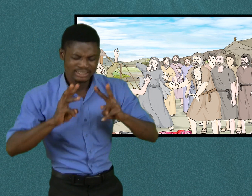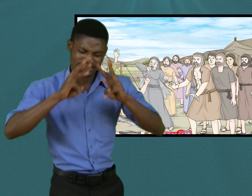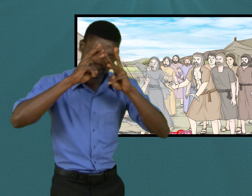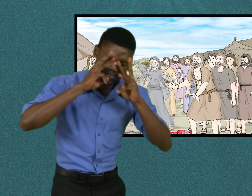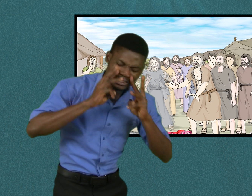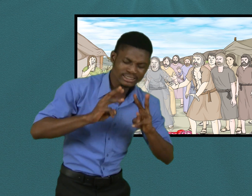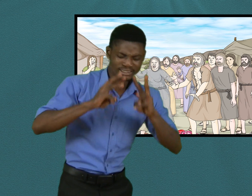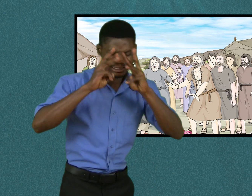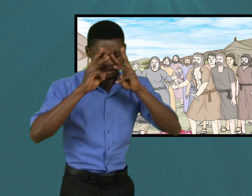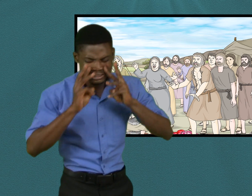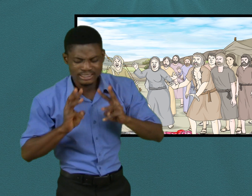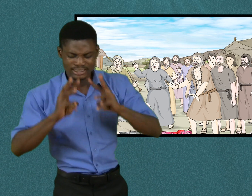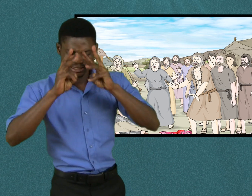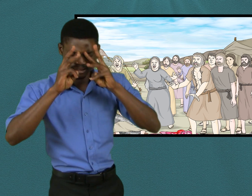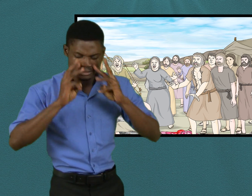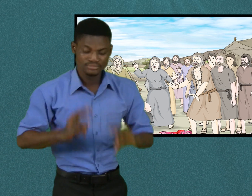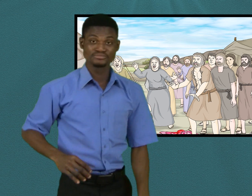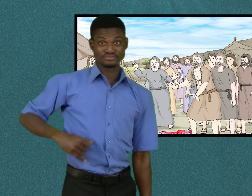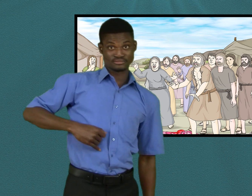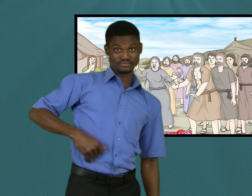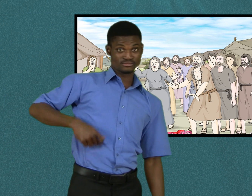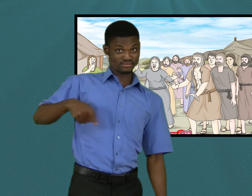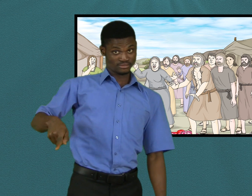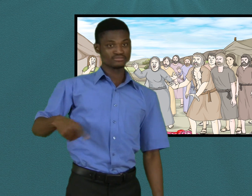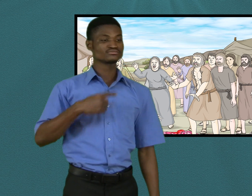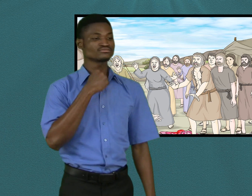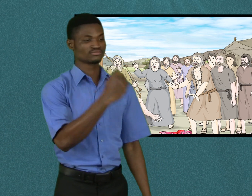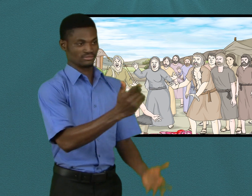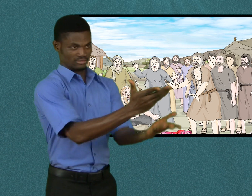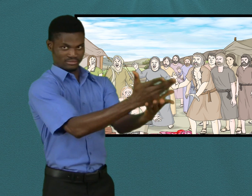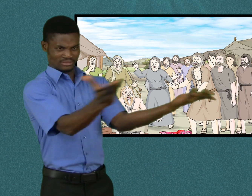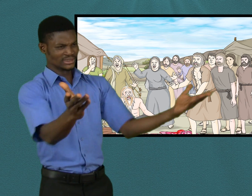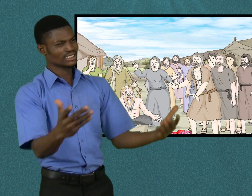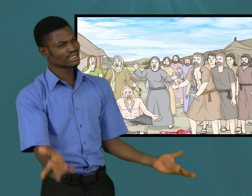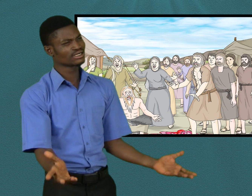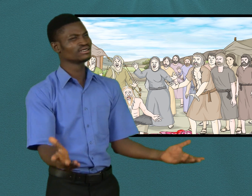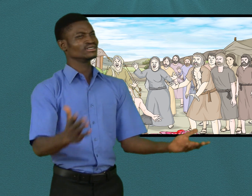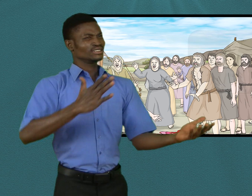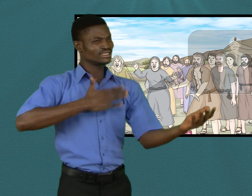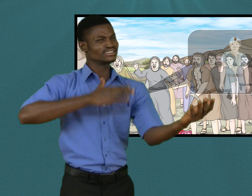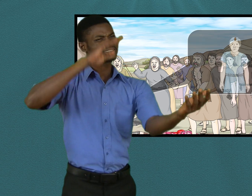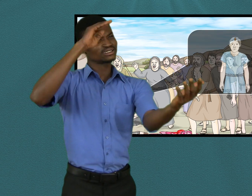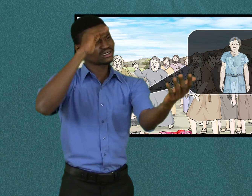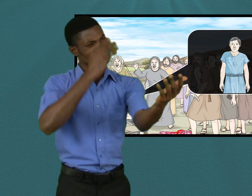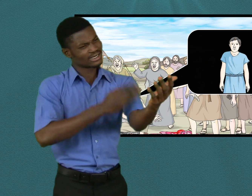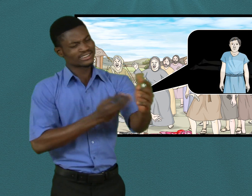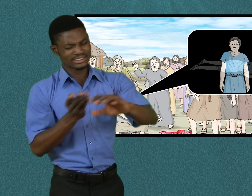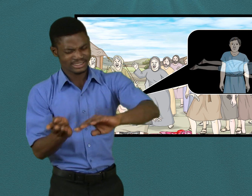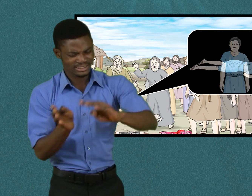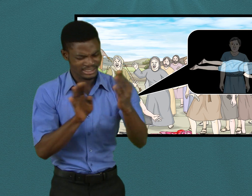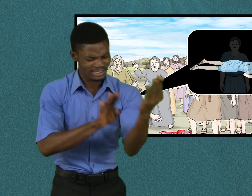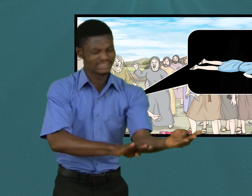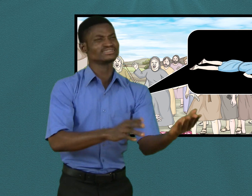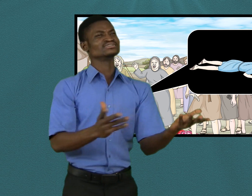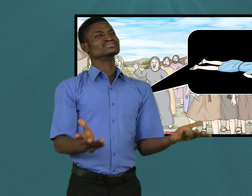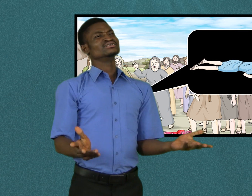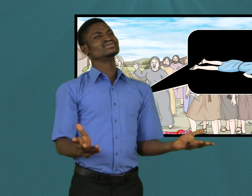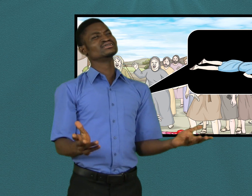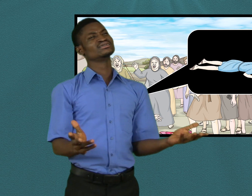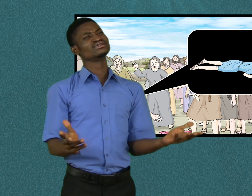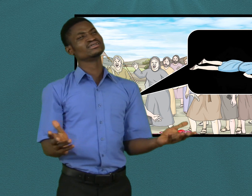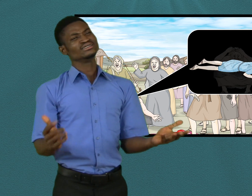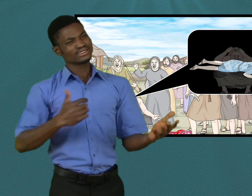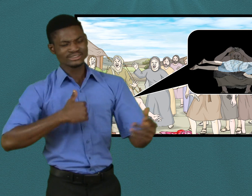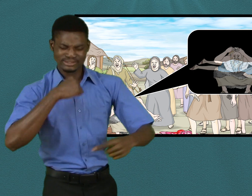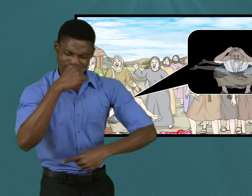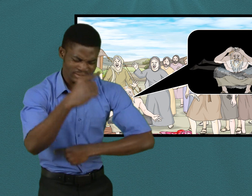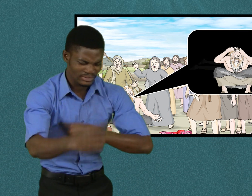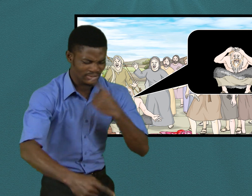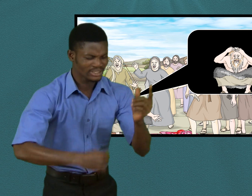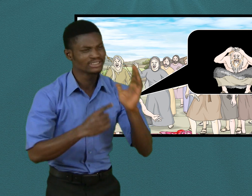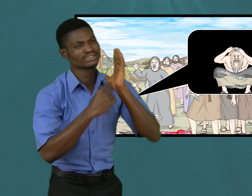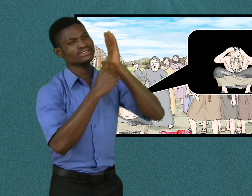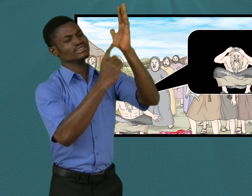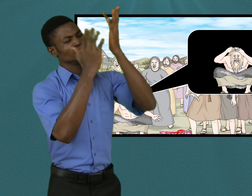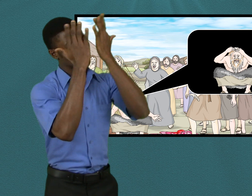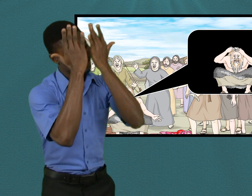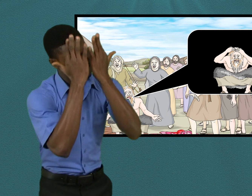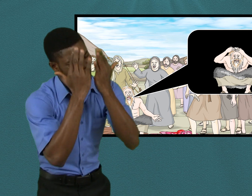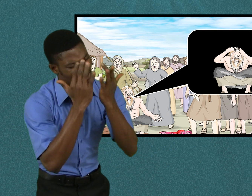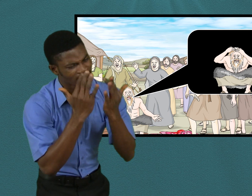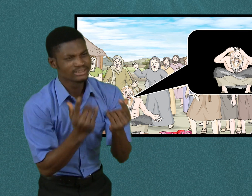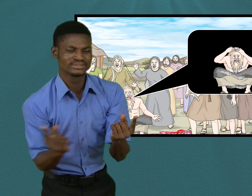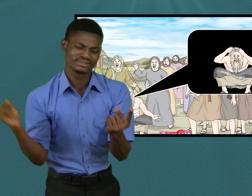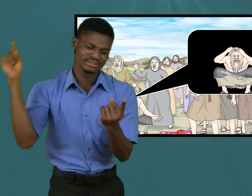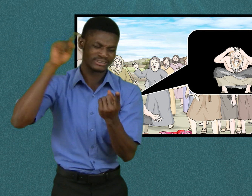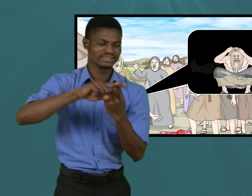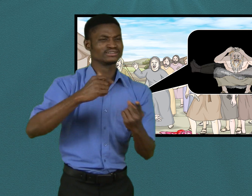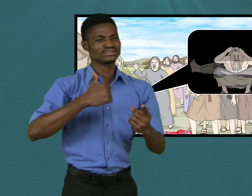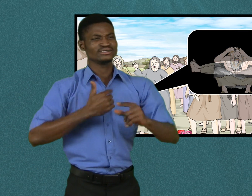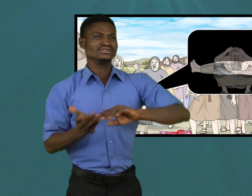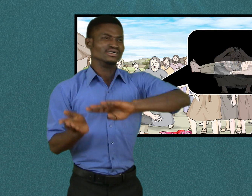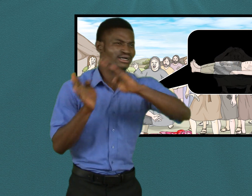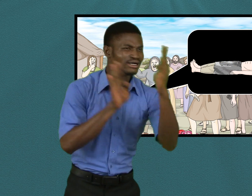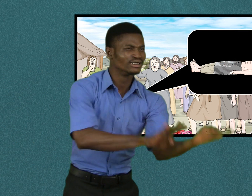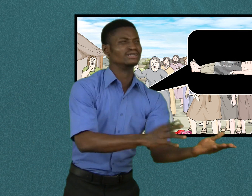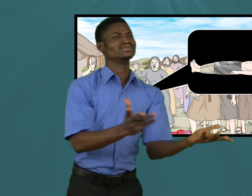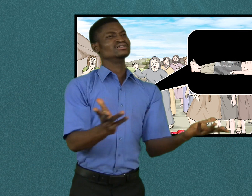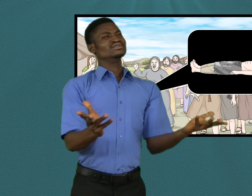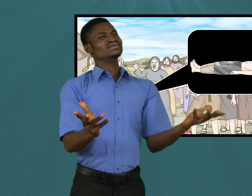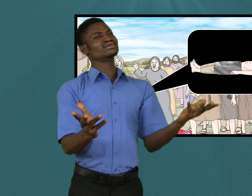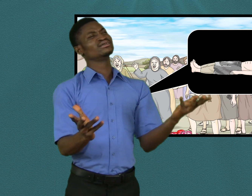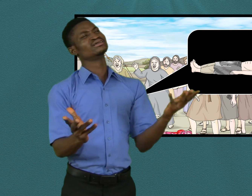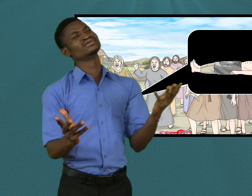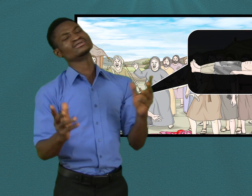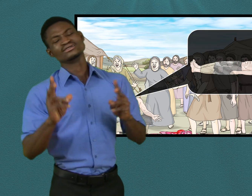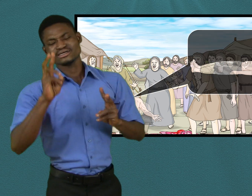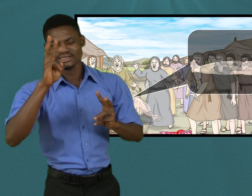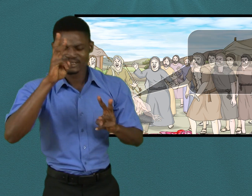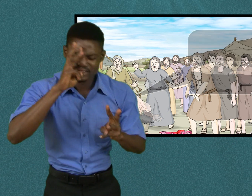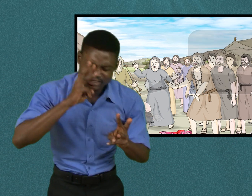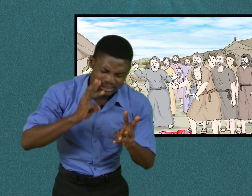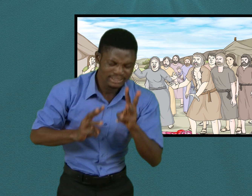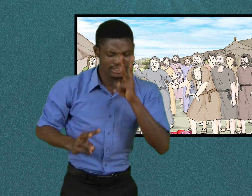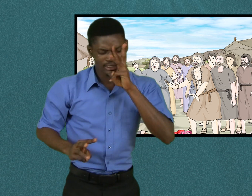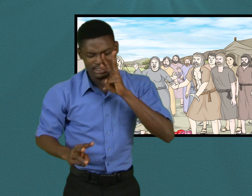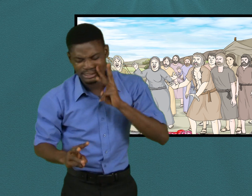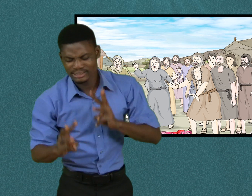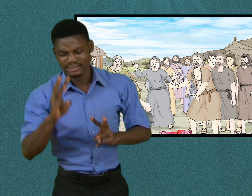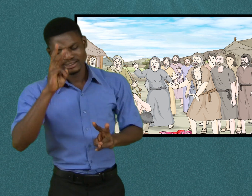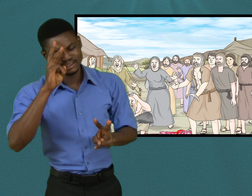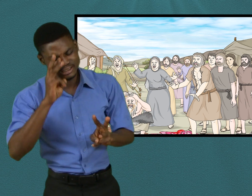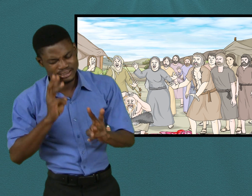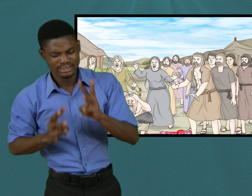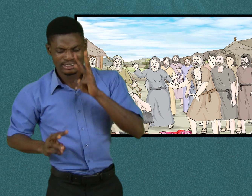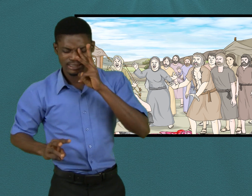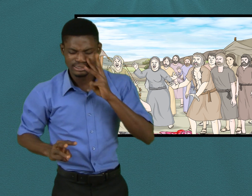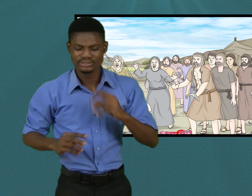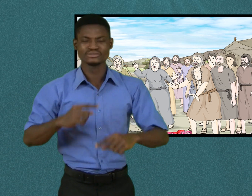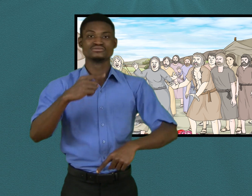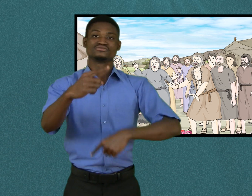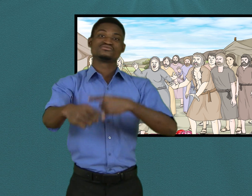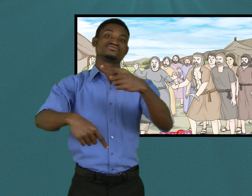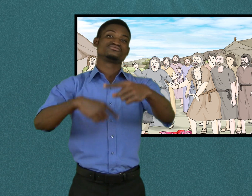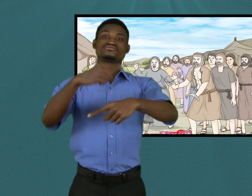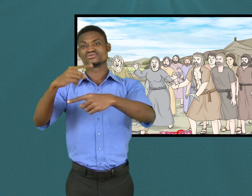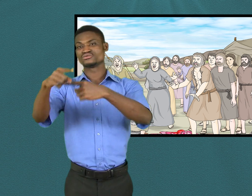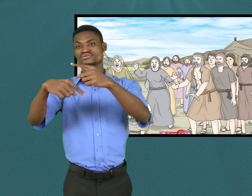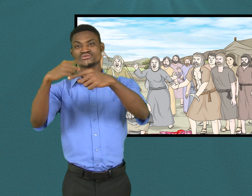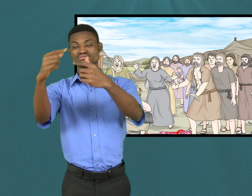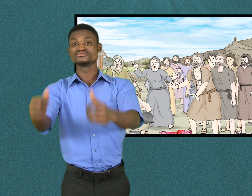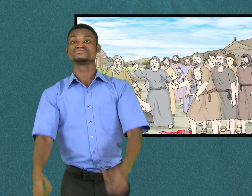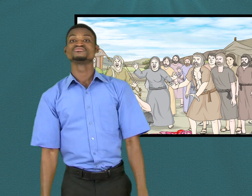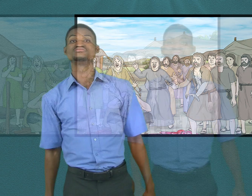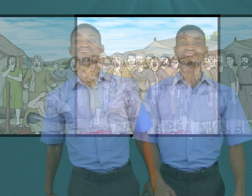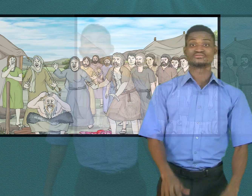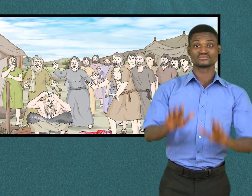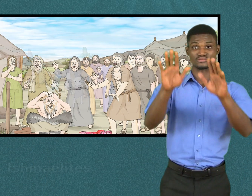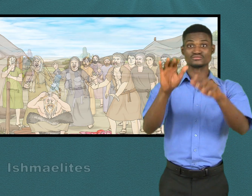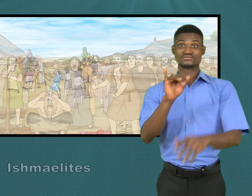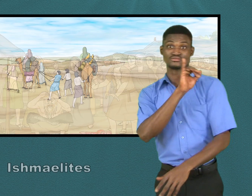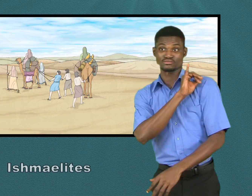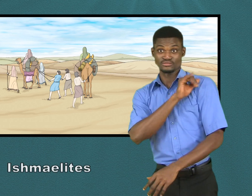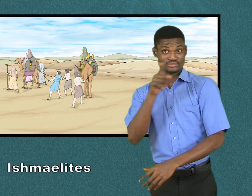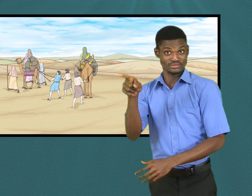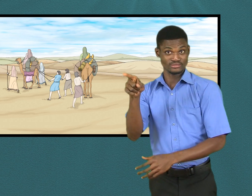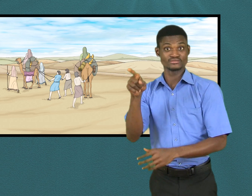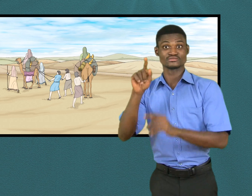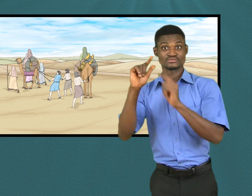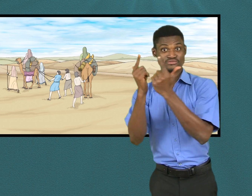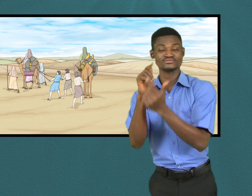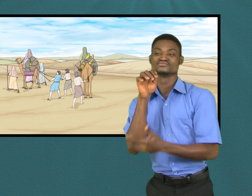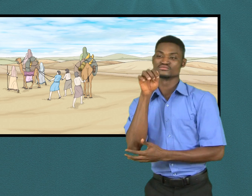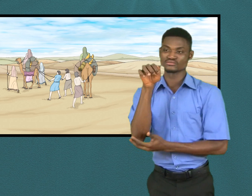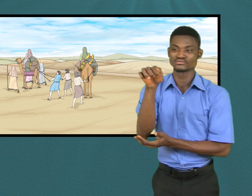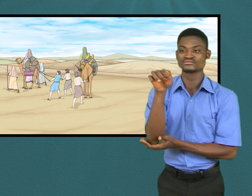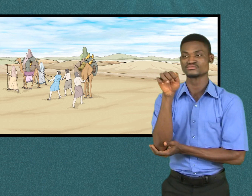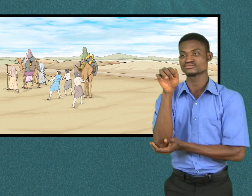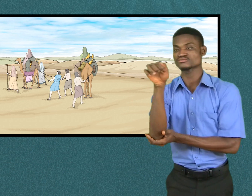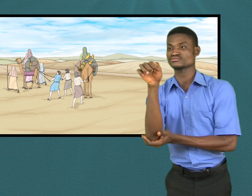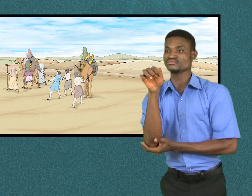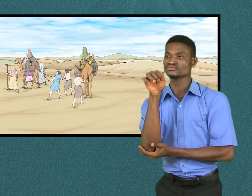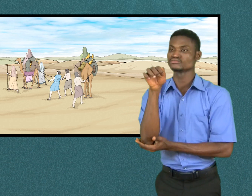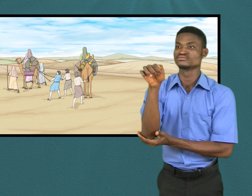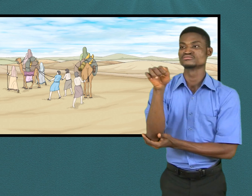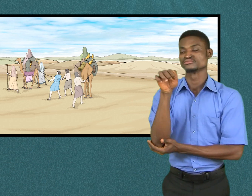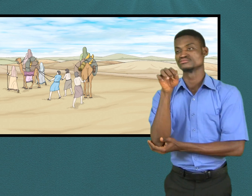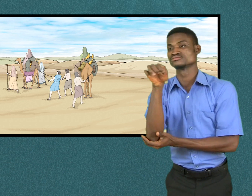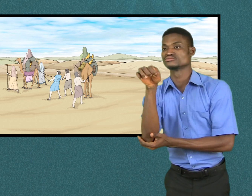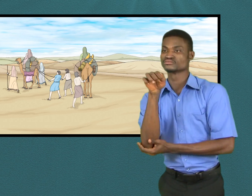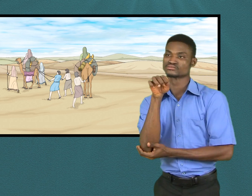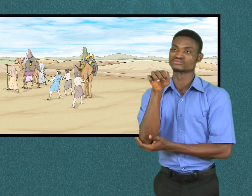“No,” he said. “I will go down to Sheol mourning for my son.” So his father wept for him.